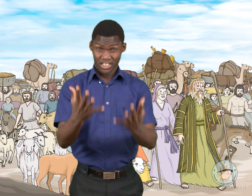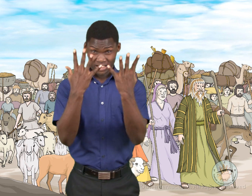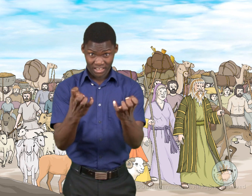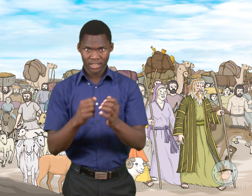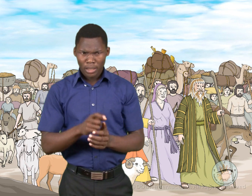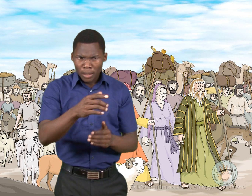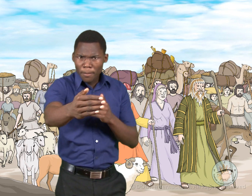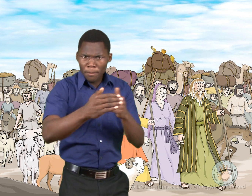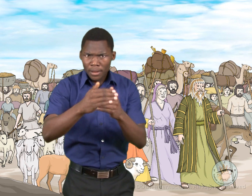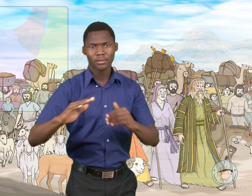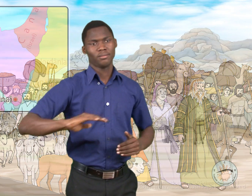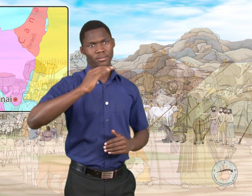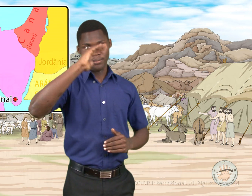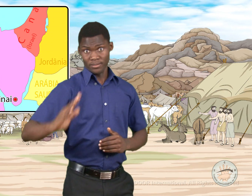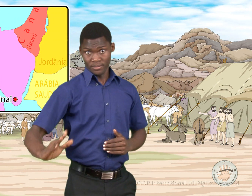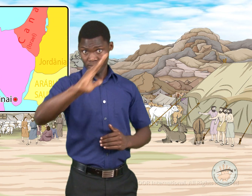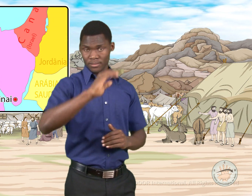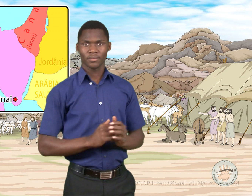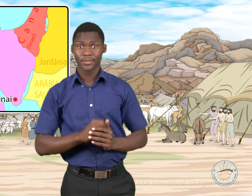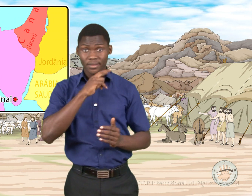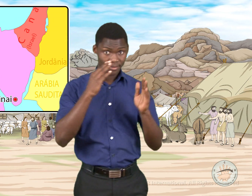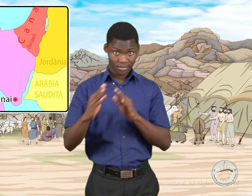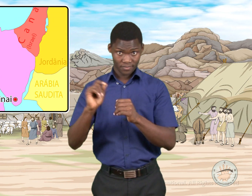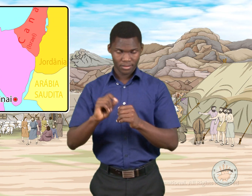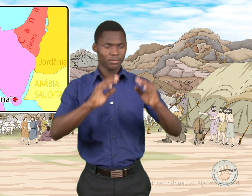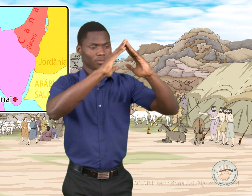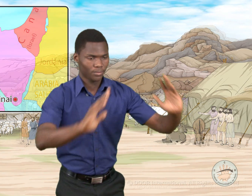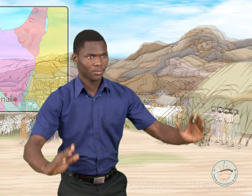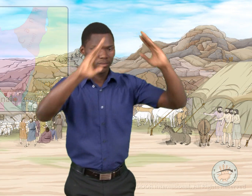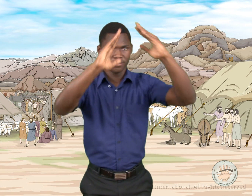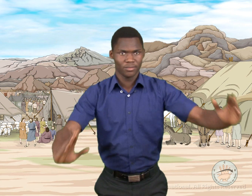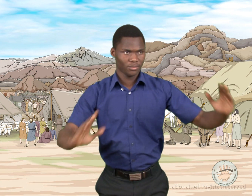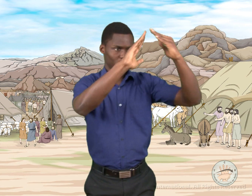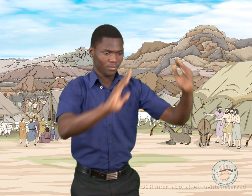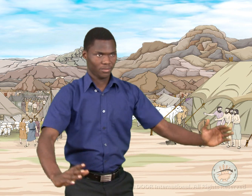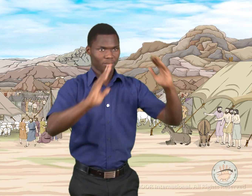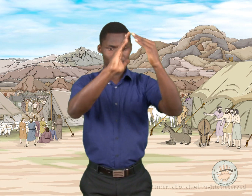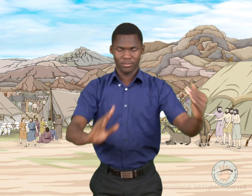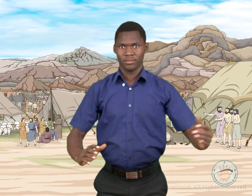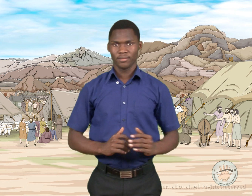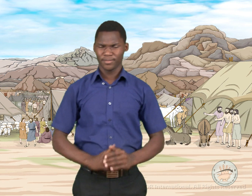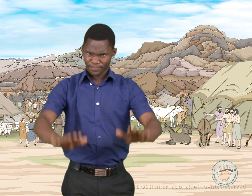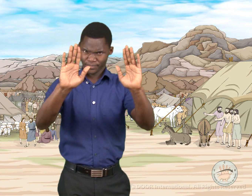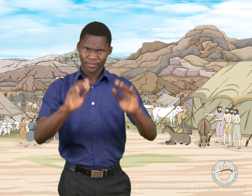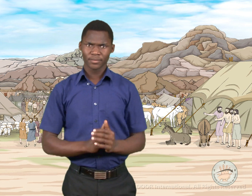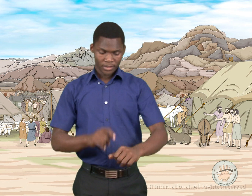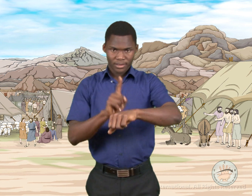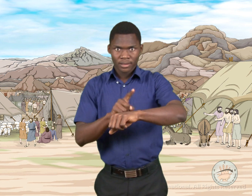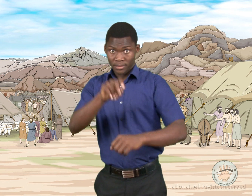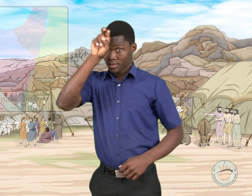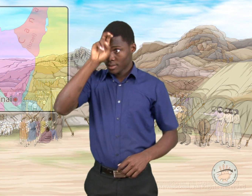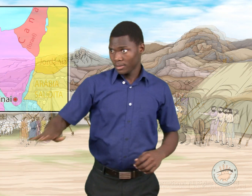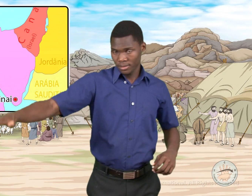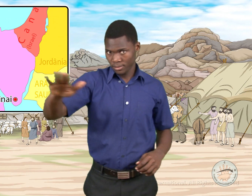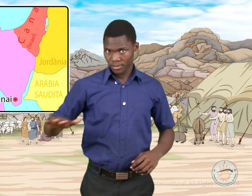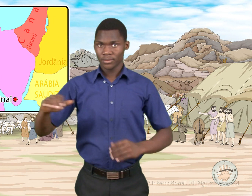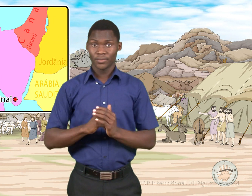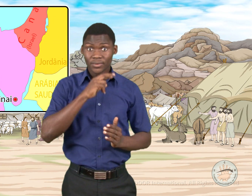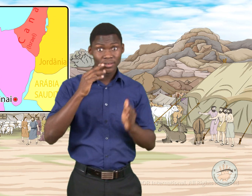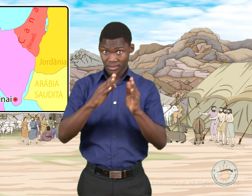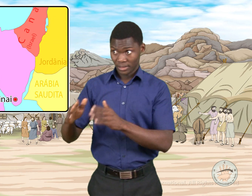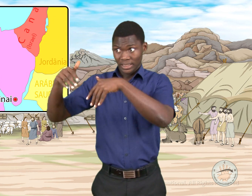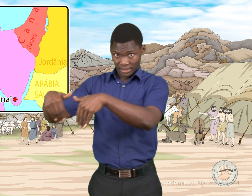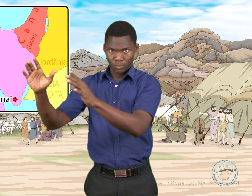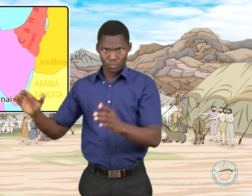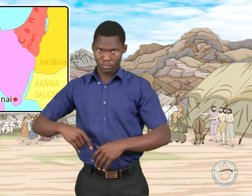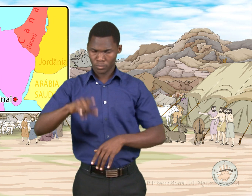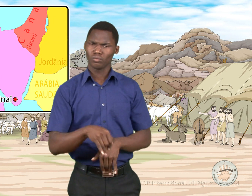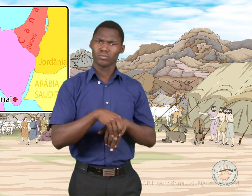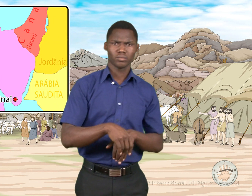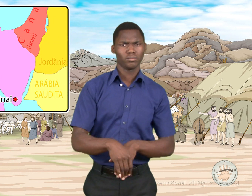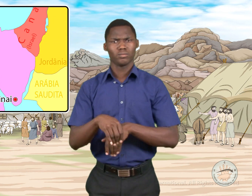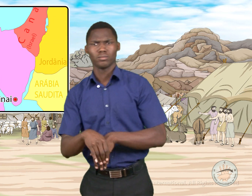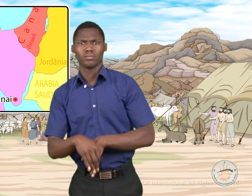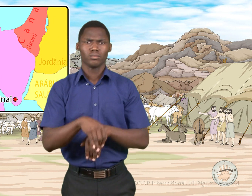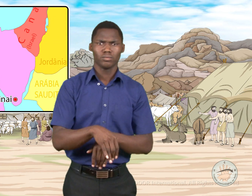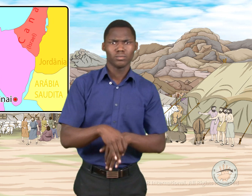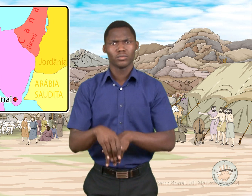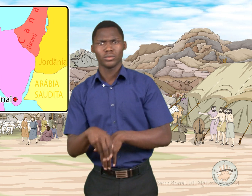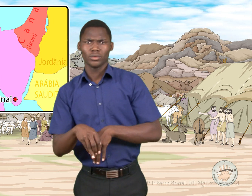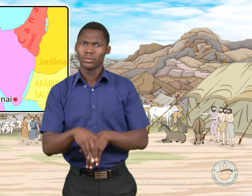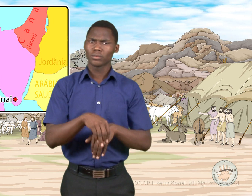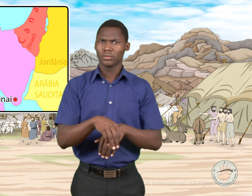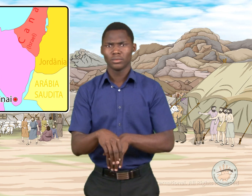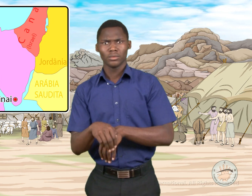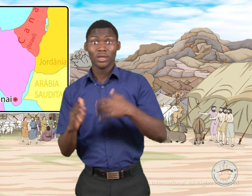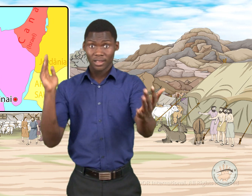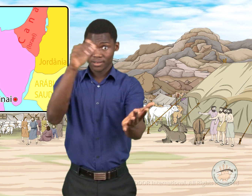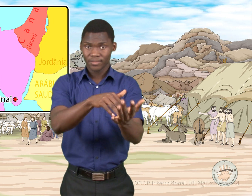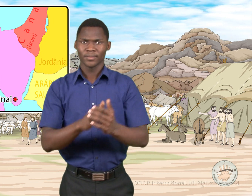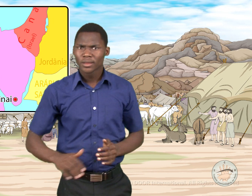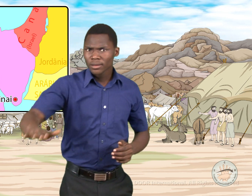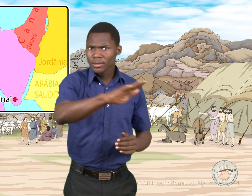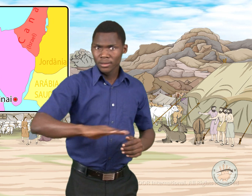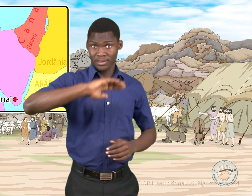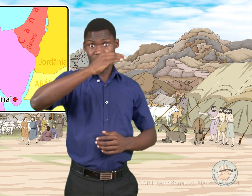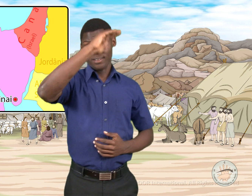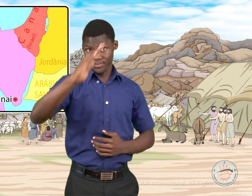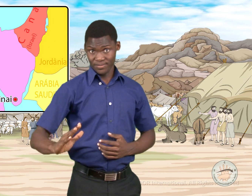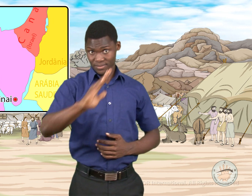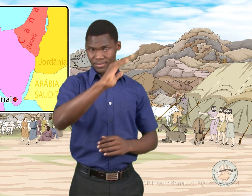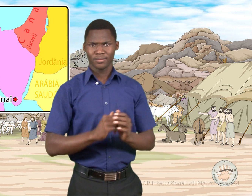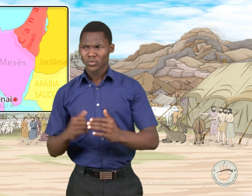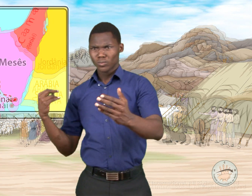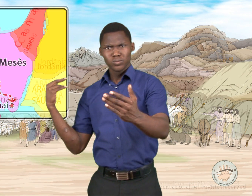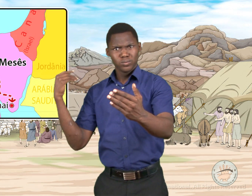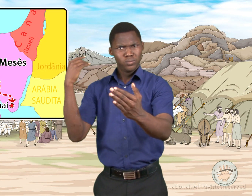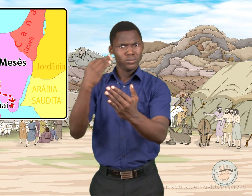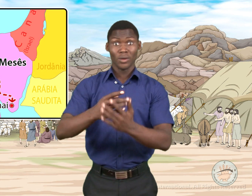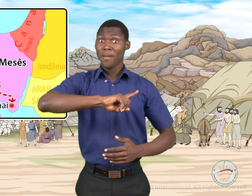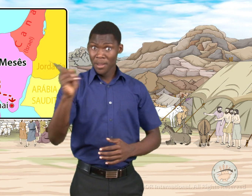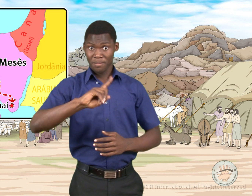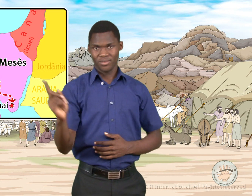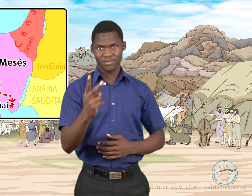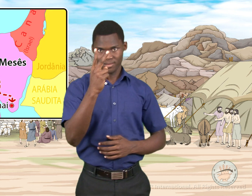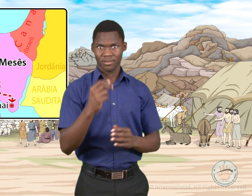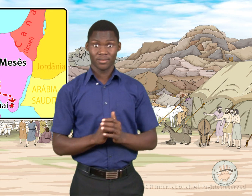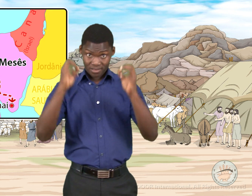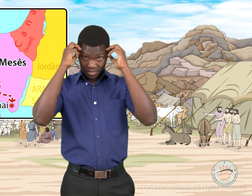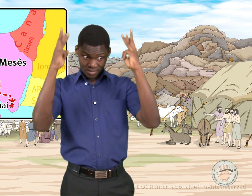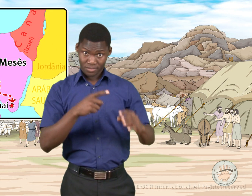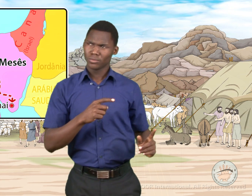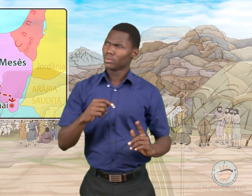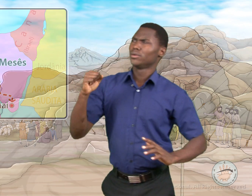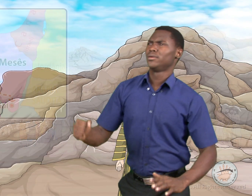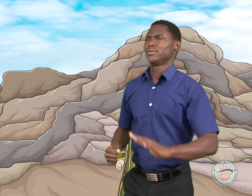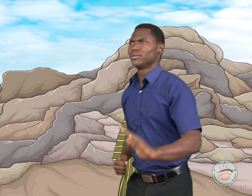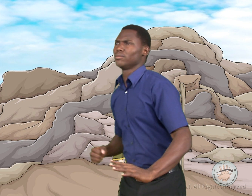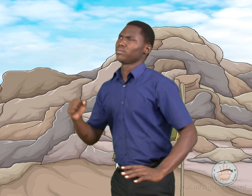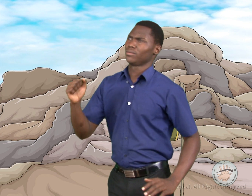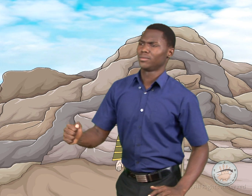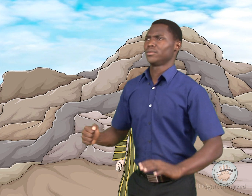After they had set out from Rephidim, they entered the Wilderness of Sinai, and Israel camped there in front of the mountain.